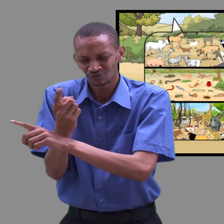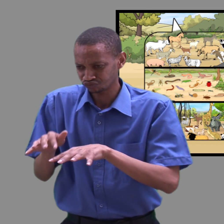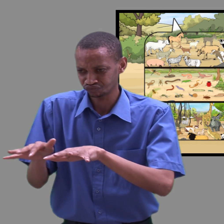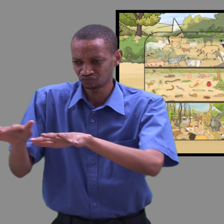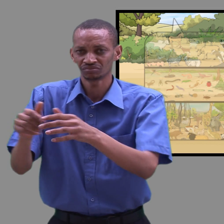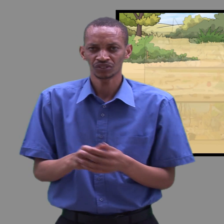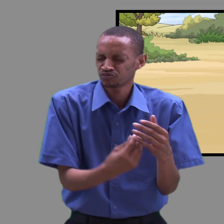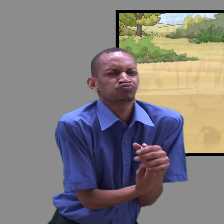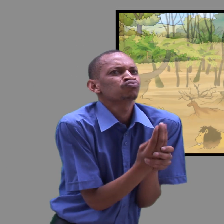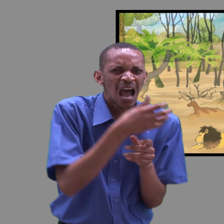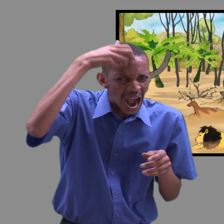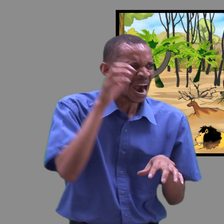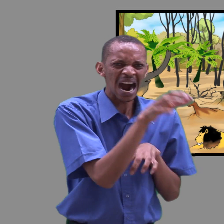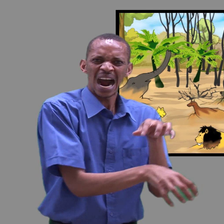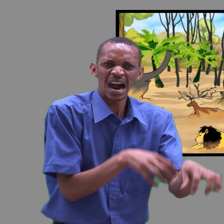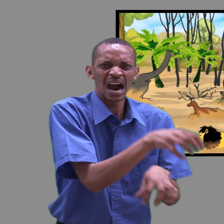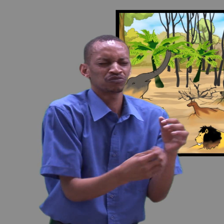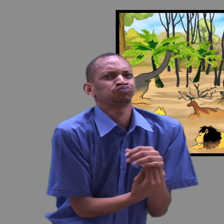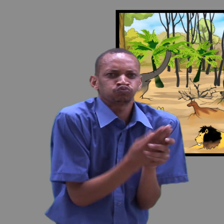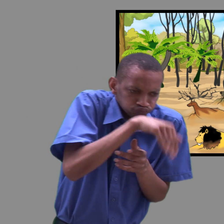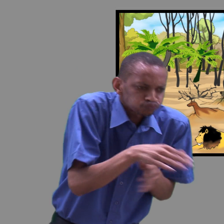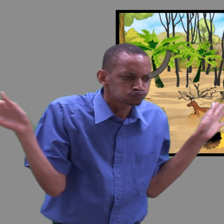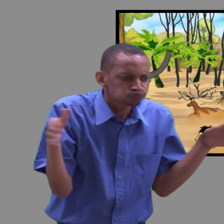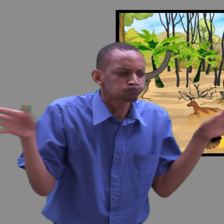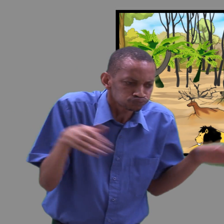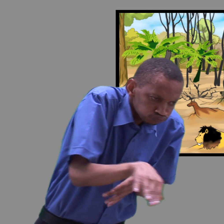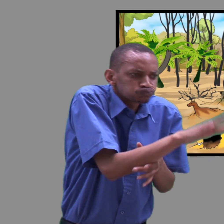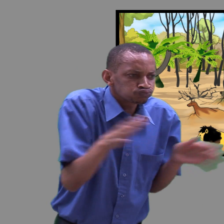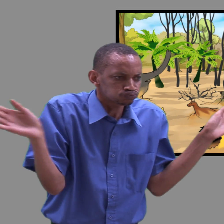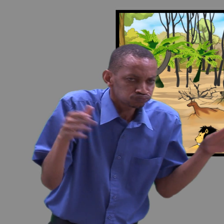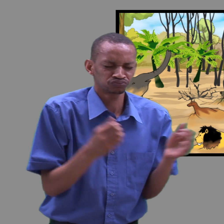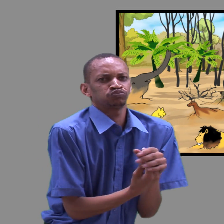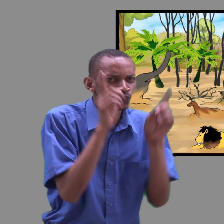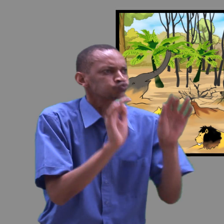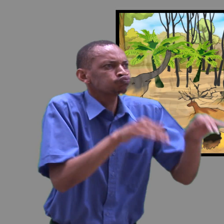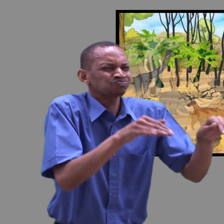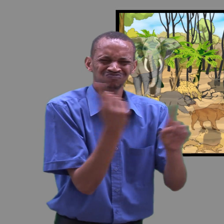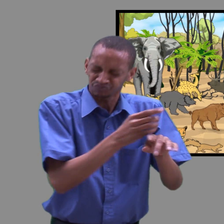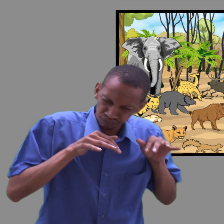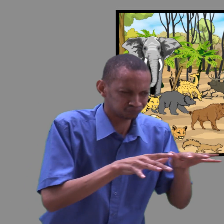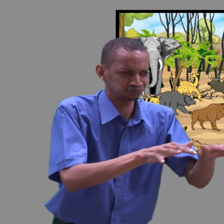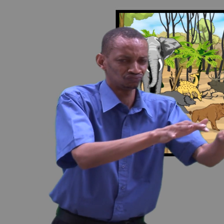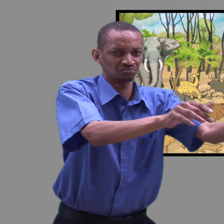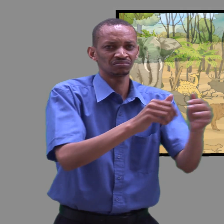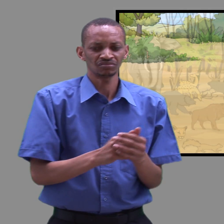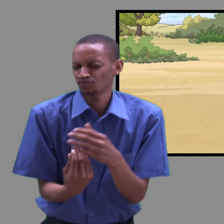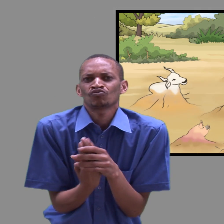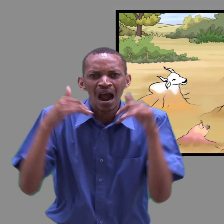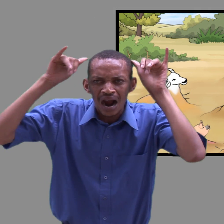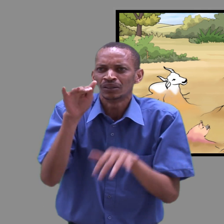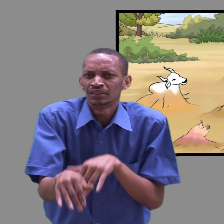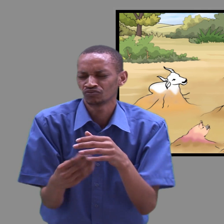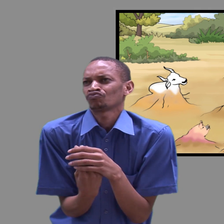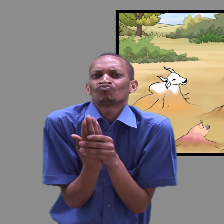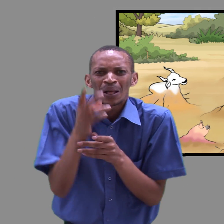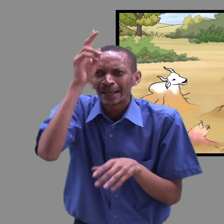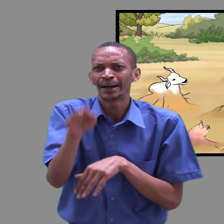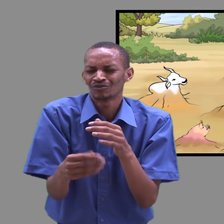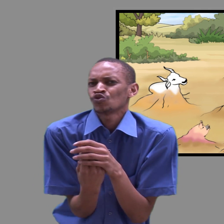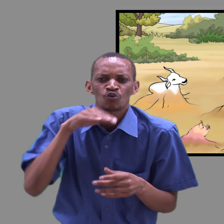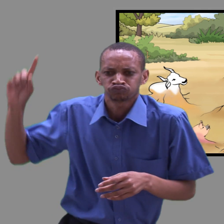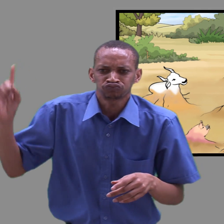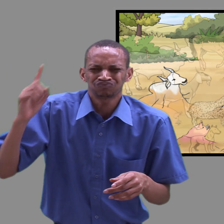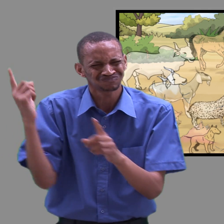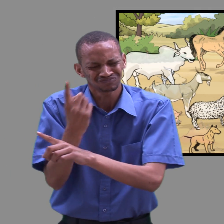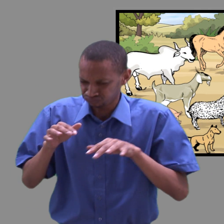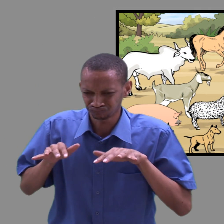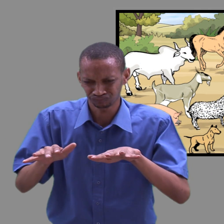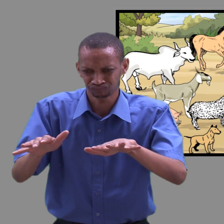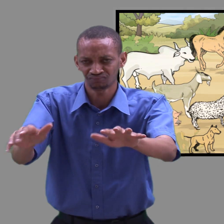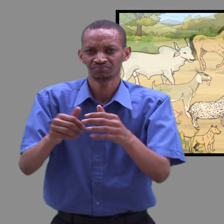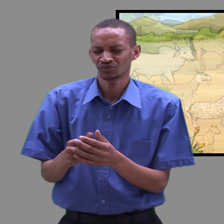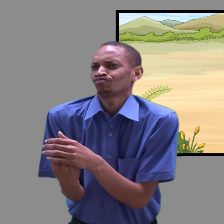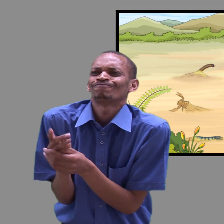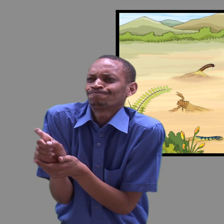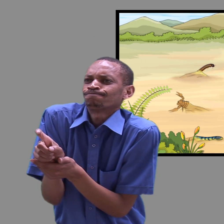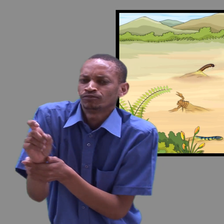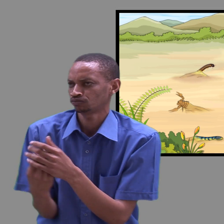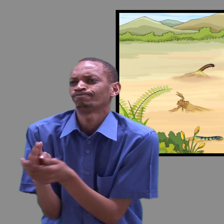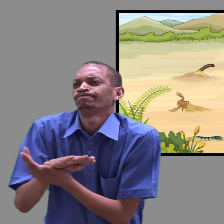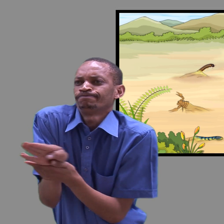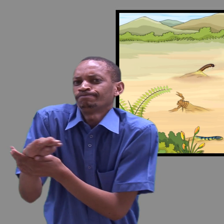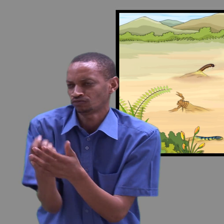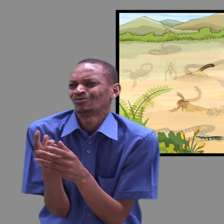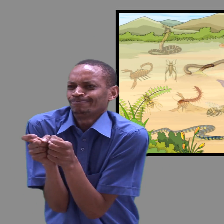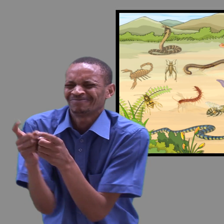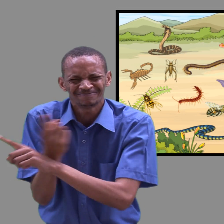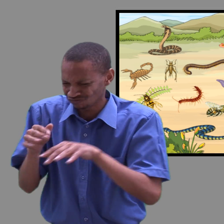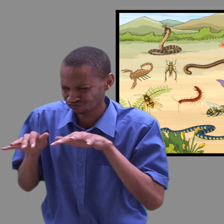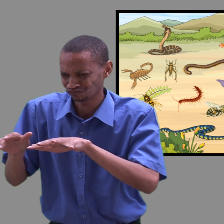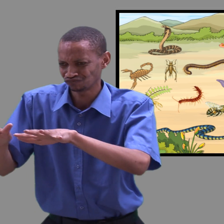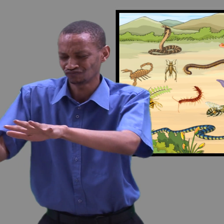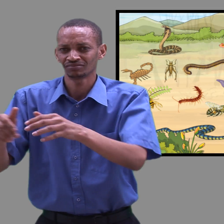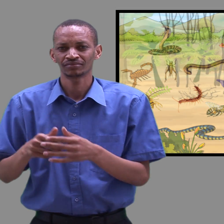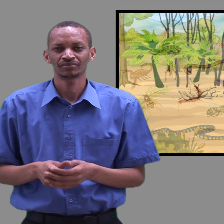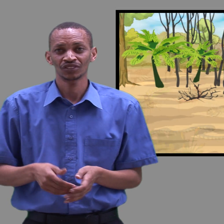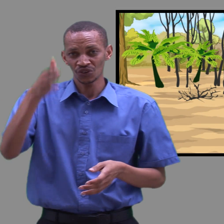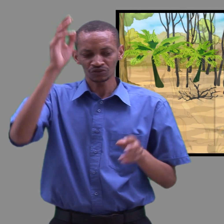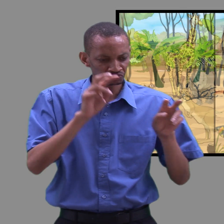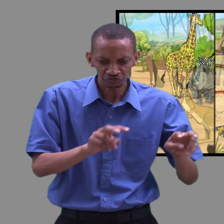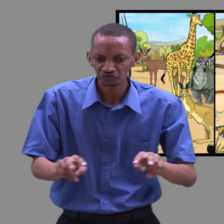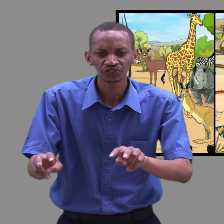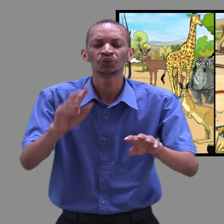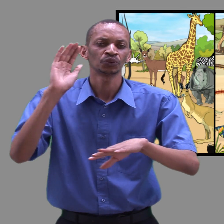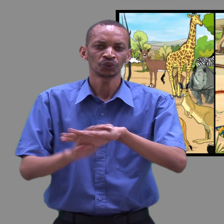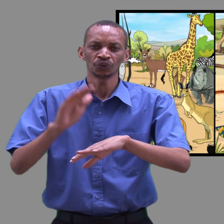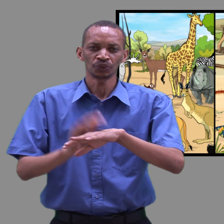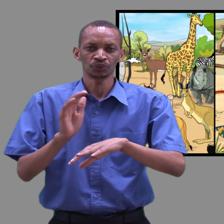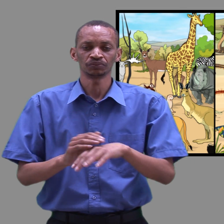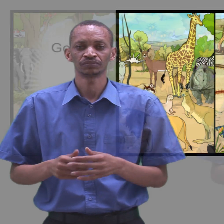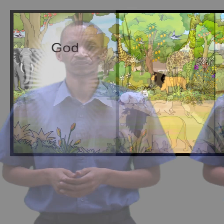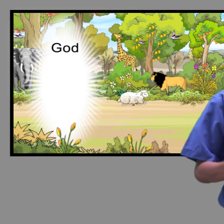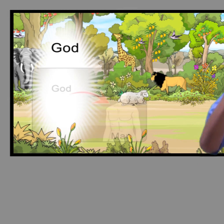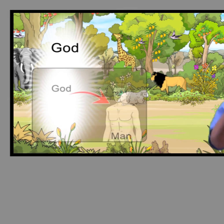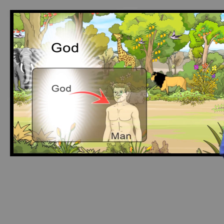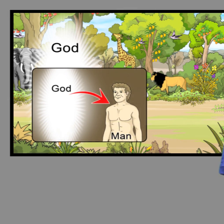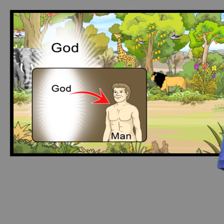God made the beasts of the earth according to their kinds, the livestock according to their kinds, and everything that crawls upon the earth according to its kind.